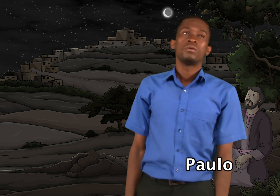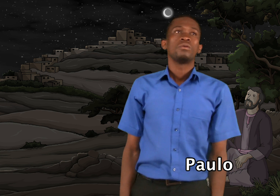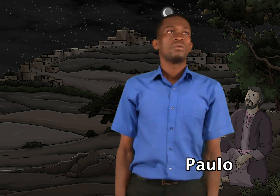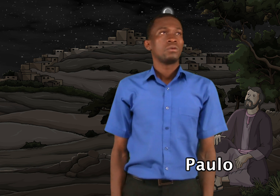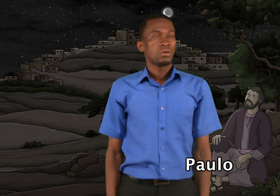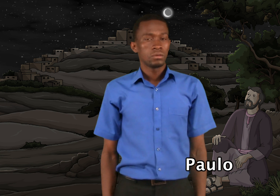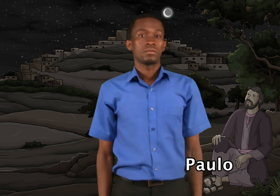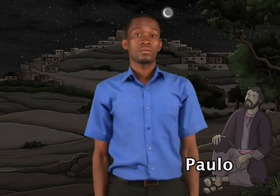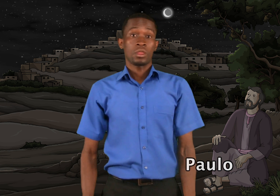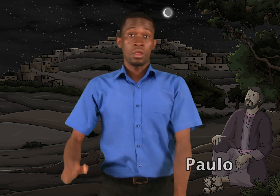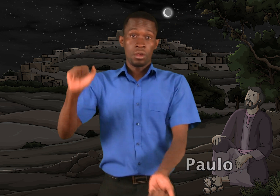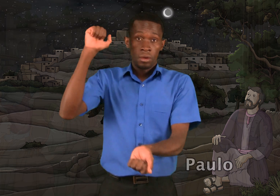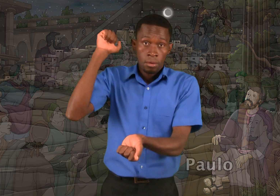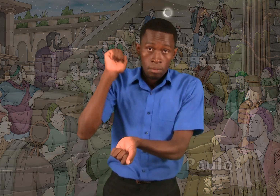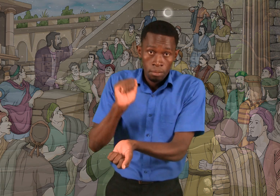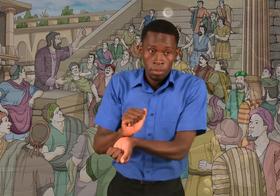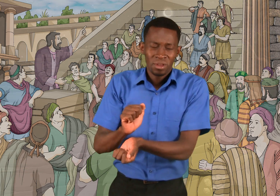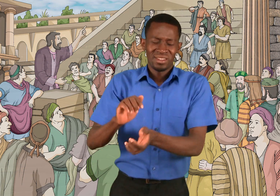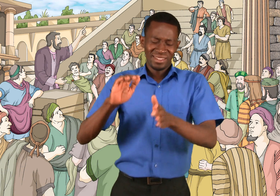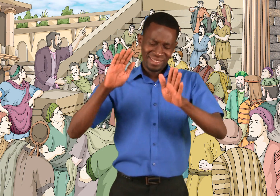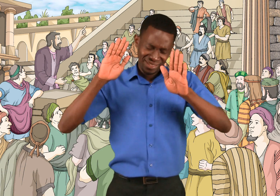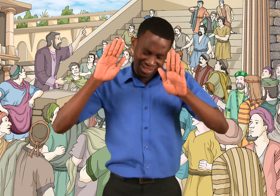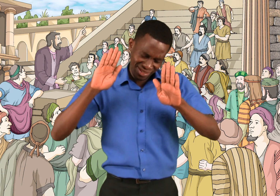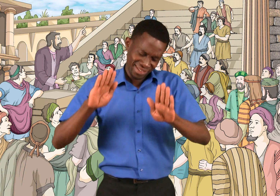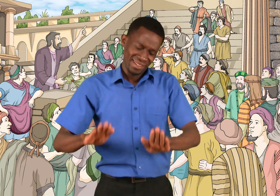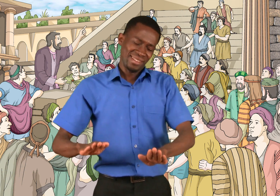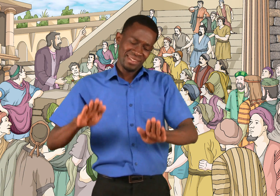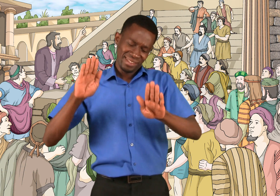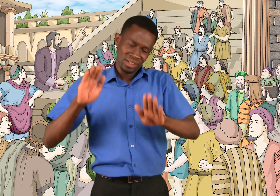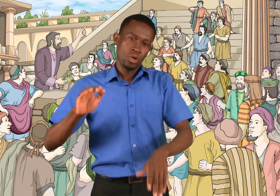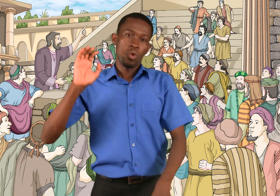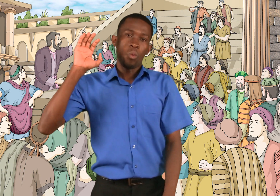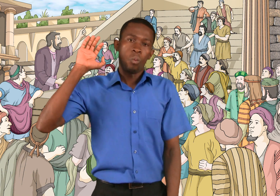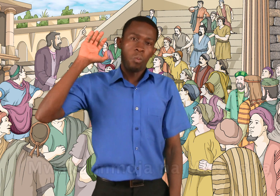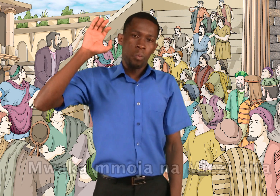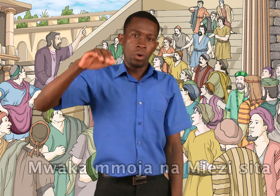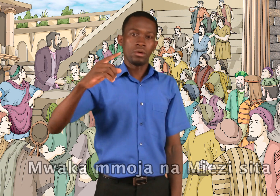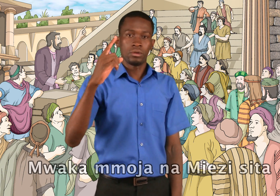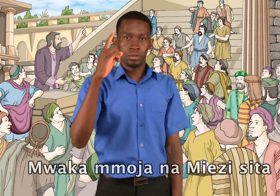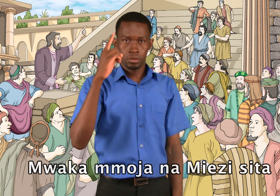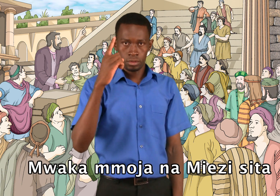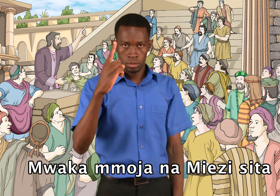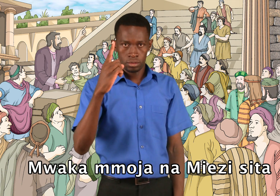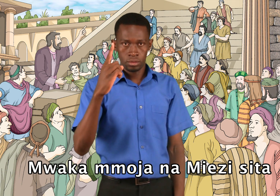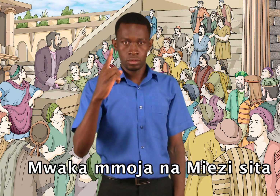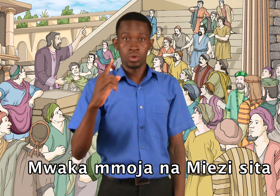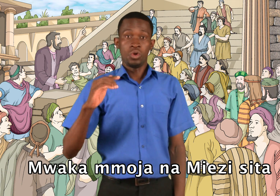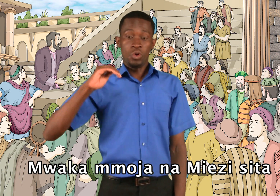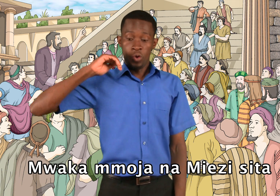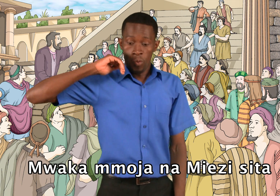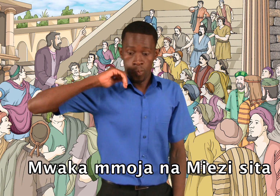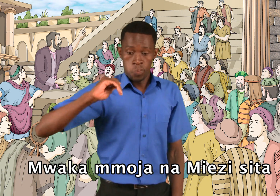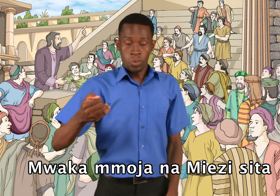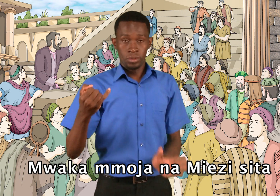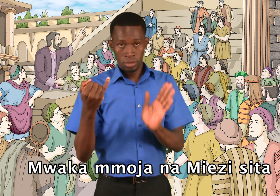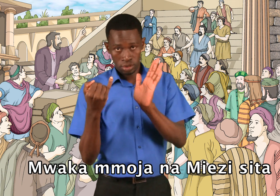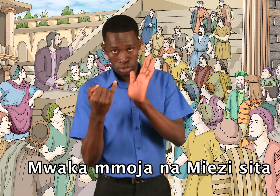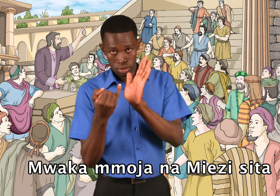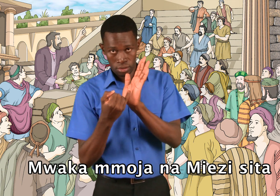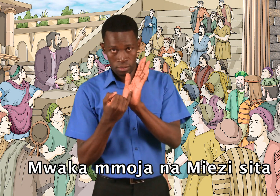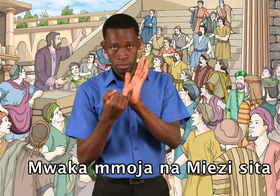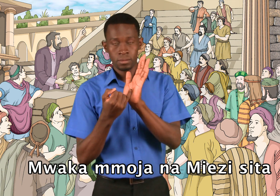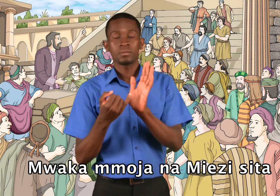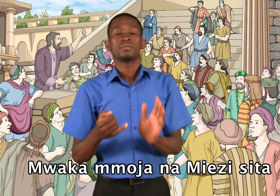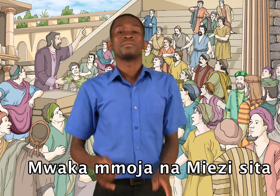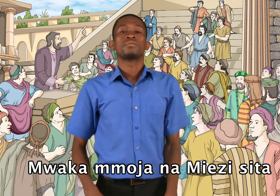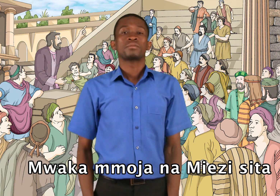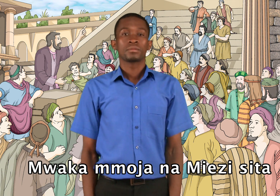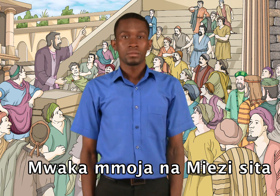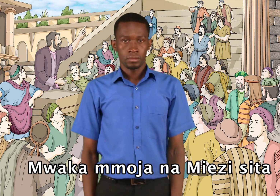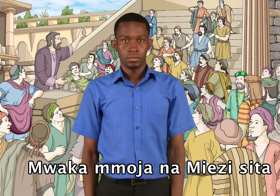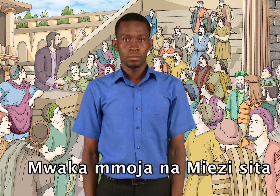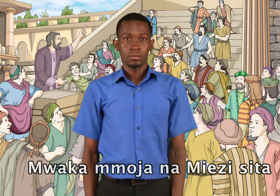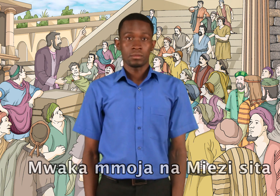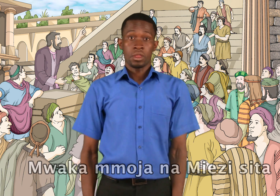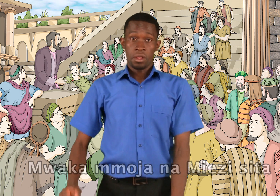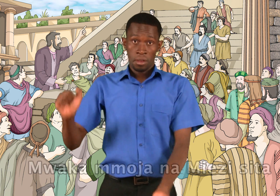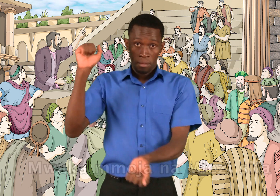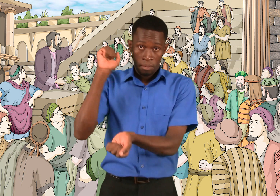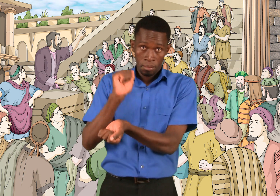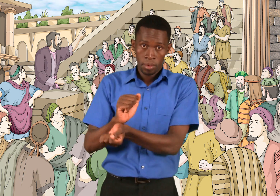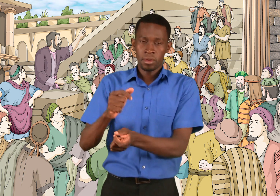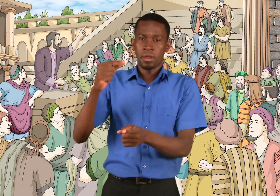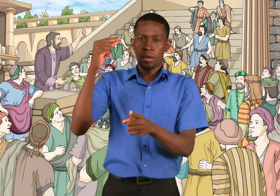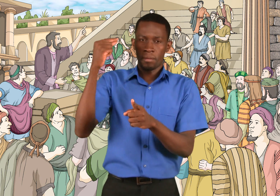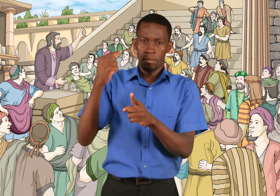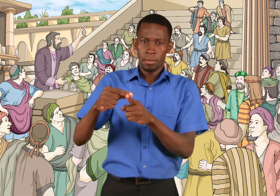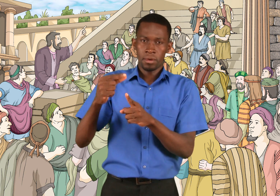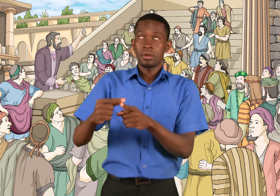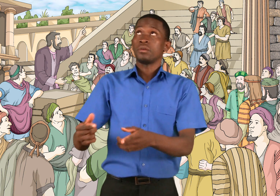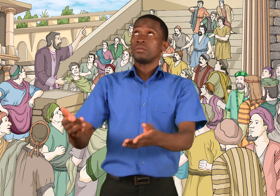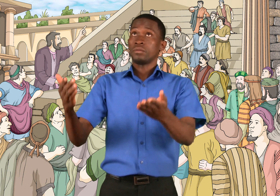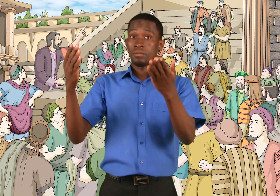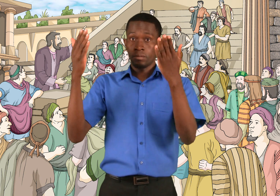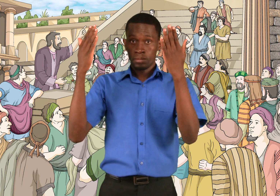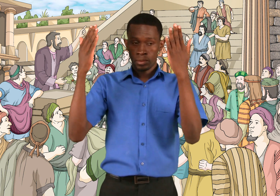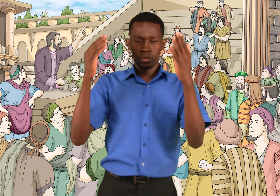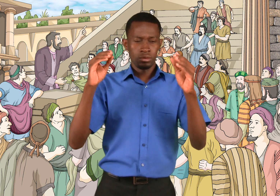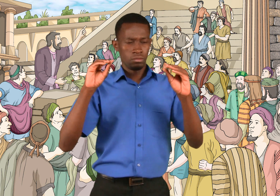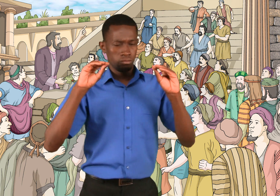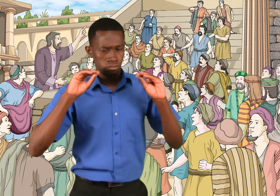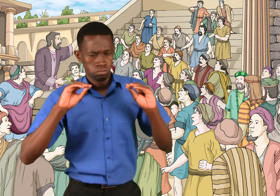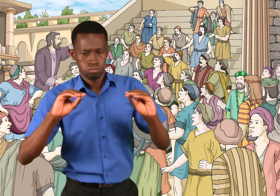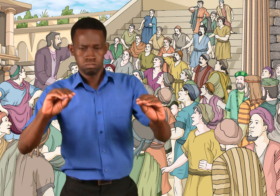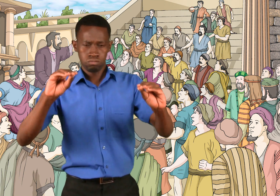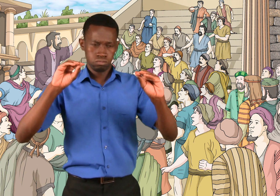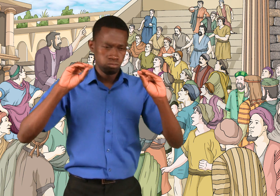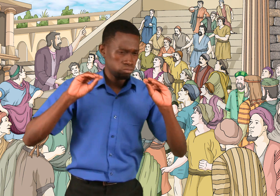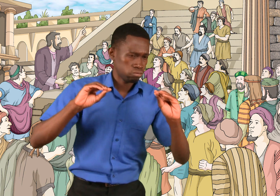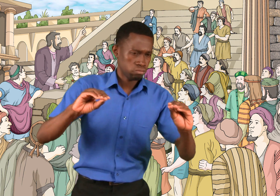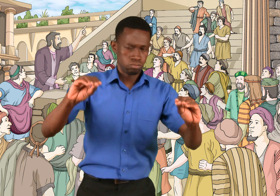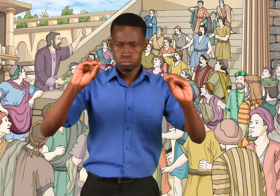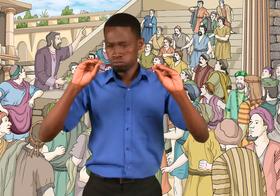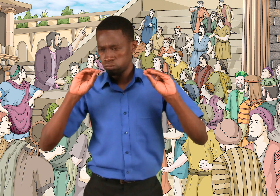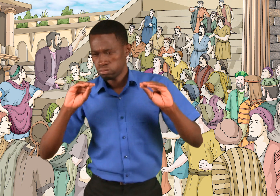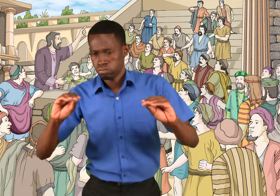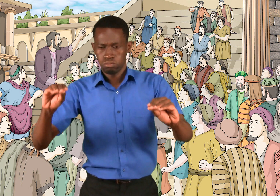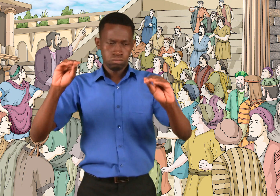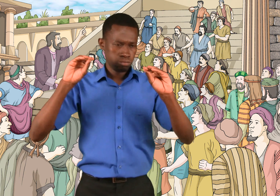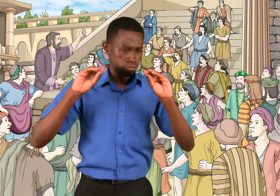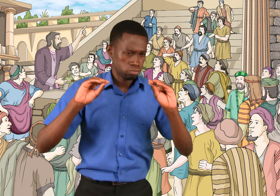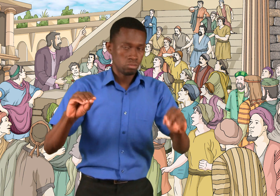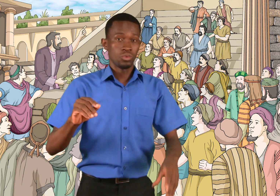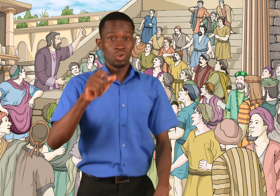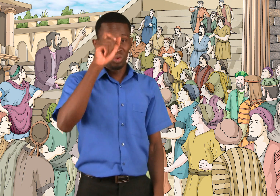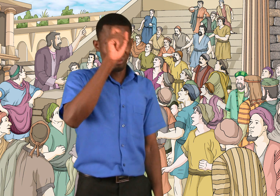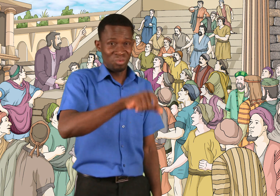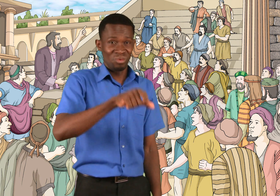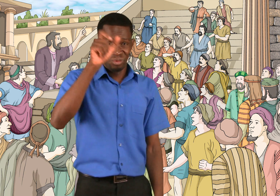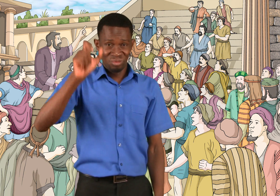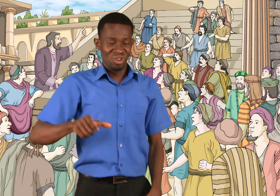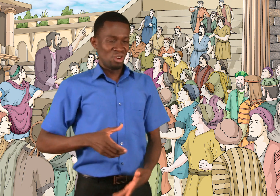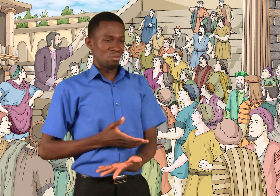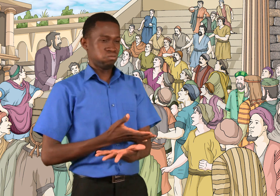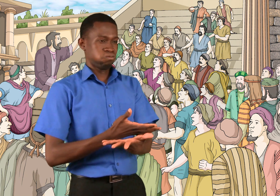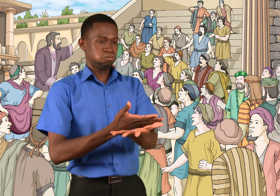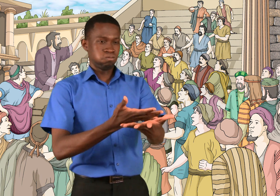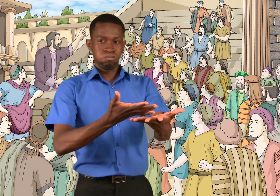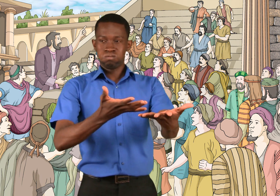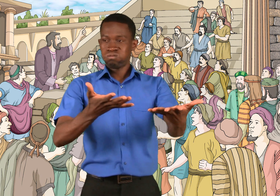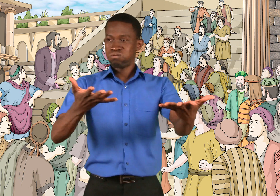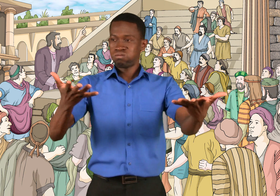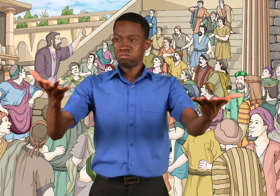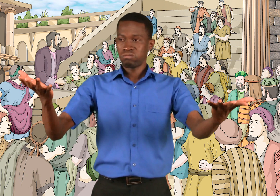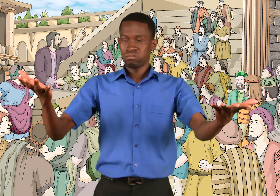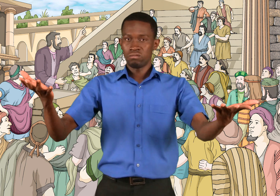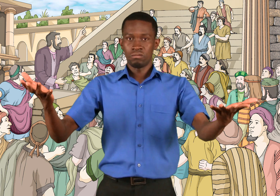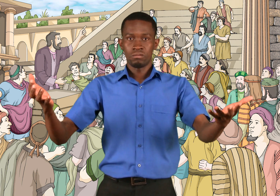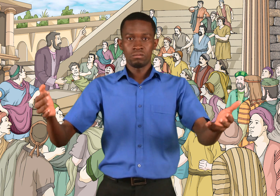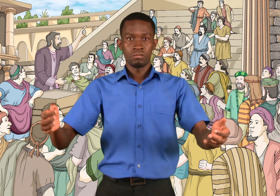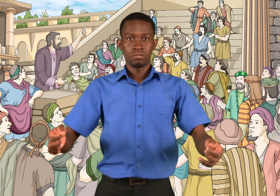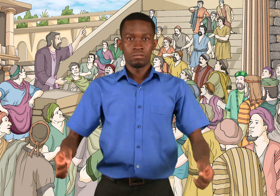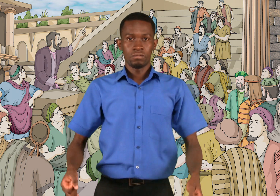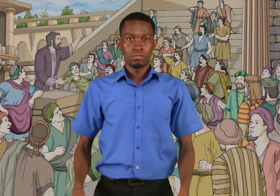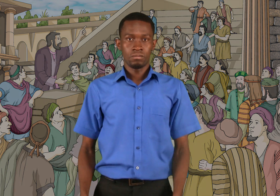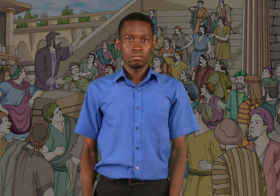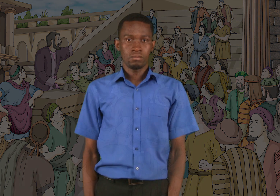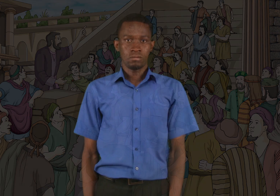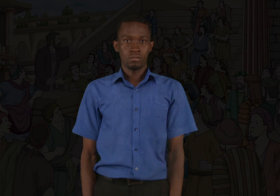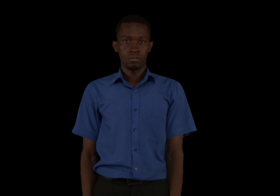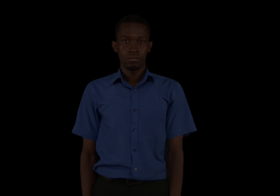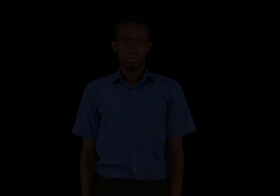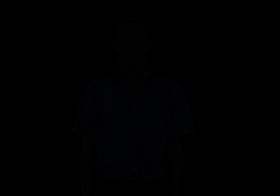So Paul stayed for a year and a half, teaching the word of God among the Corinthians.